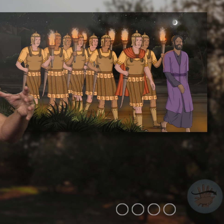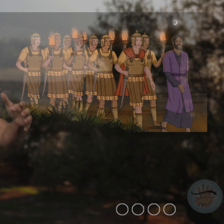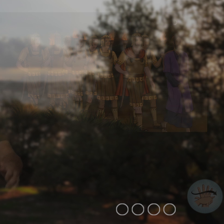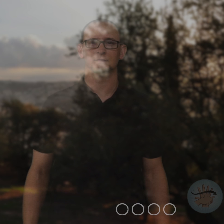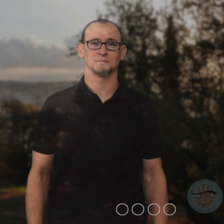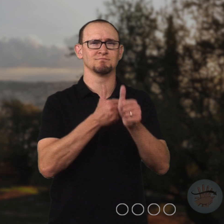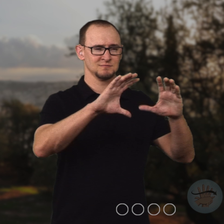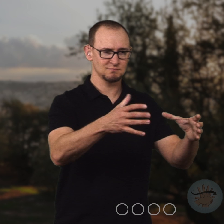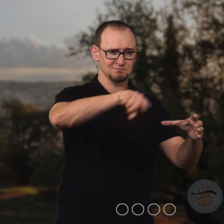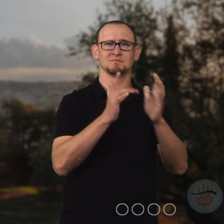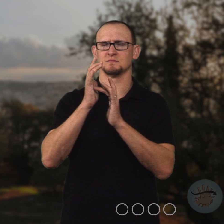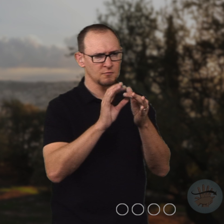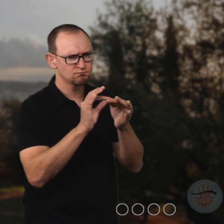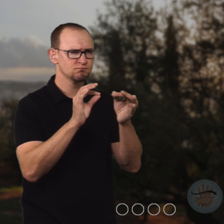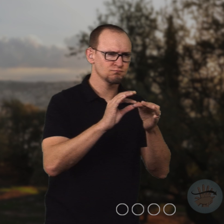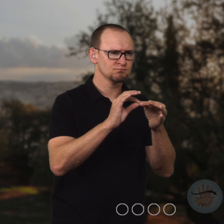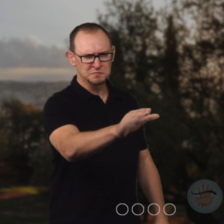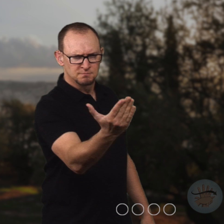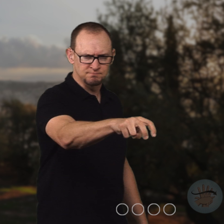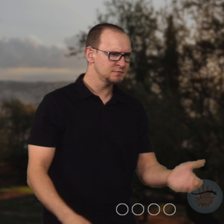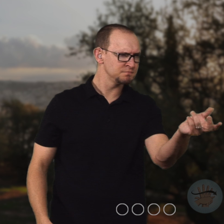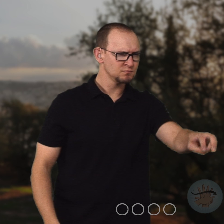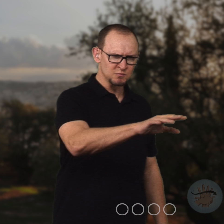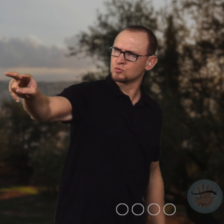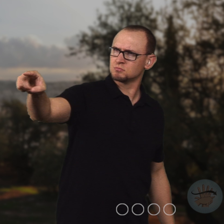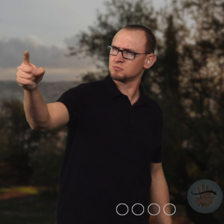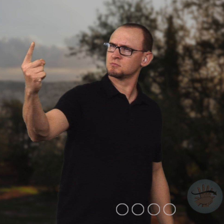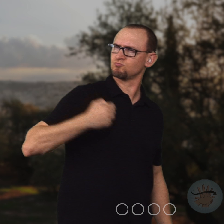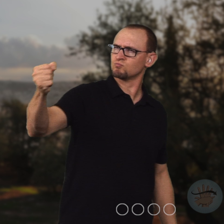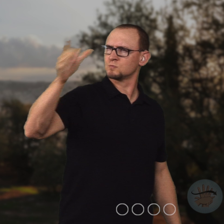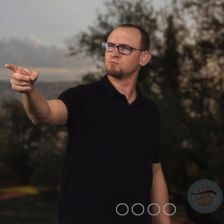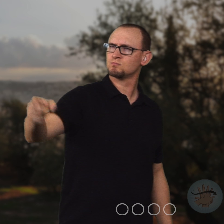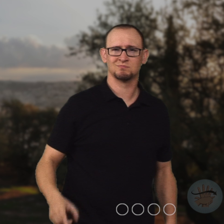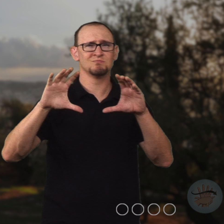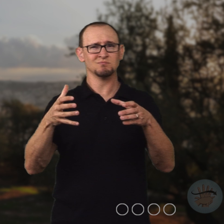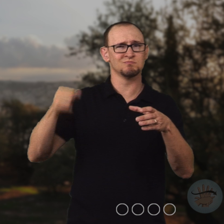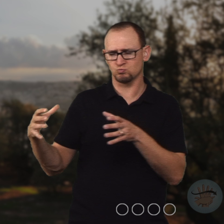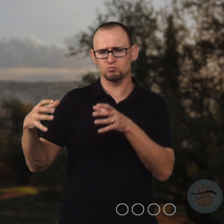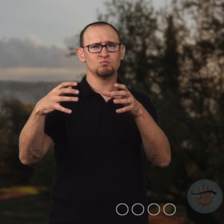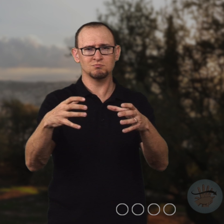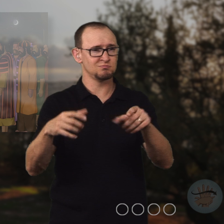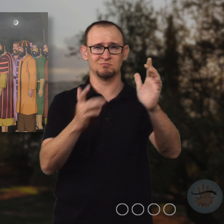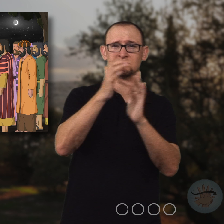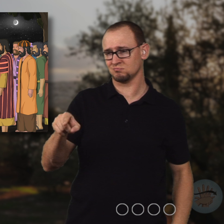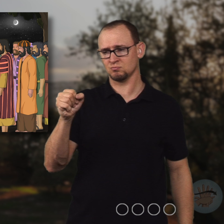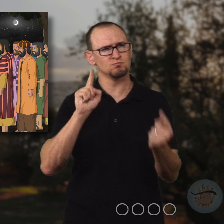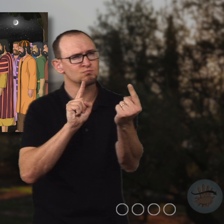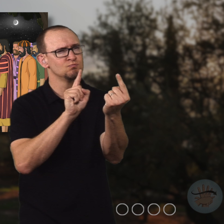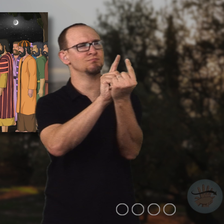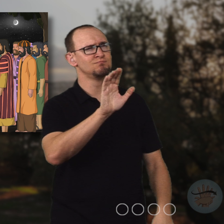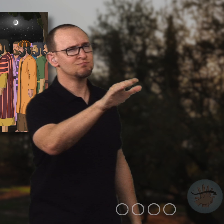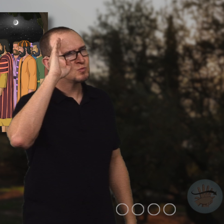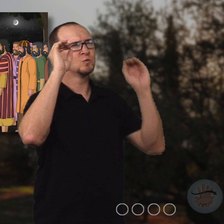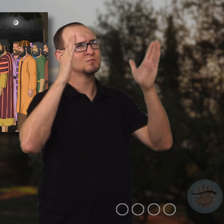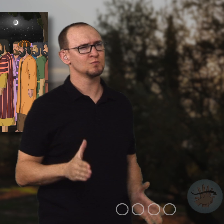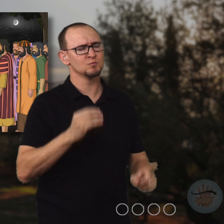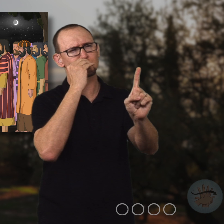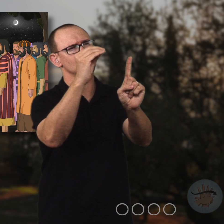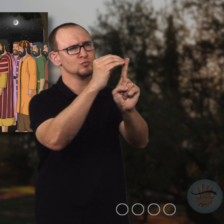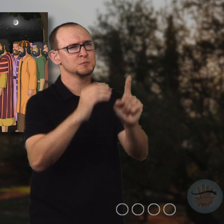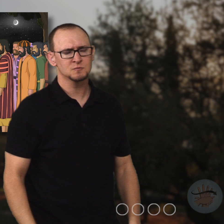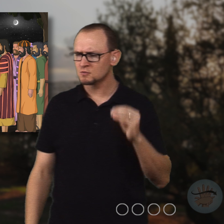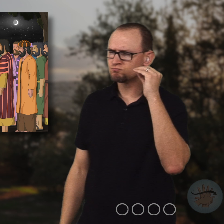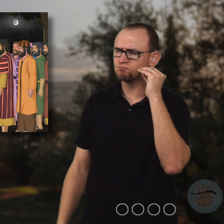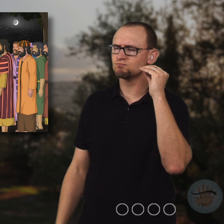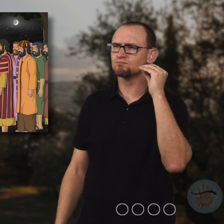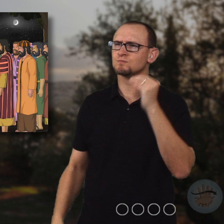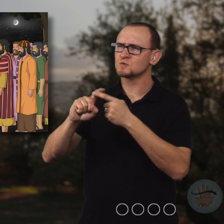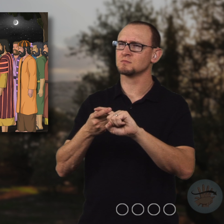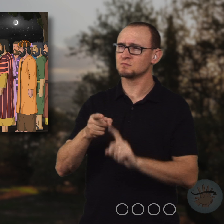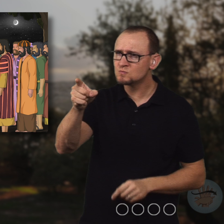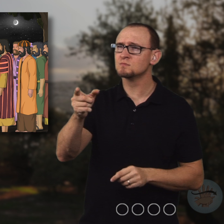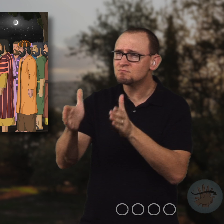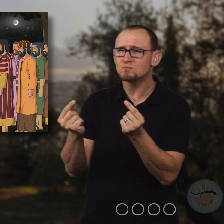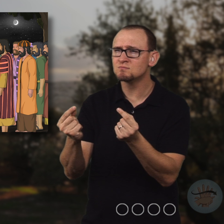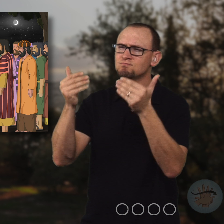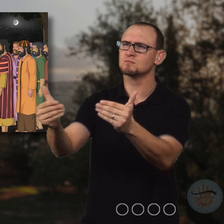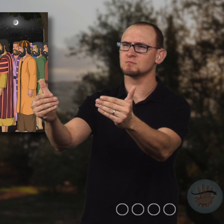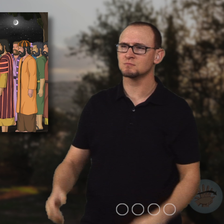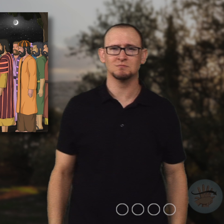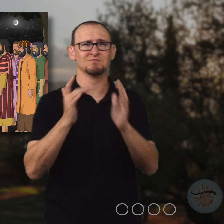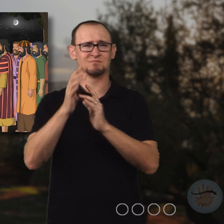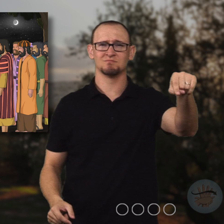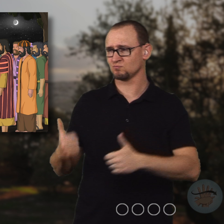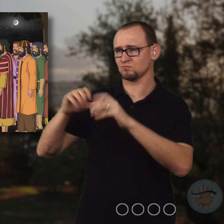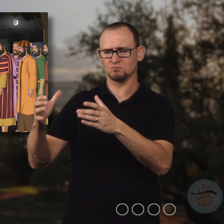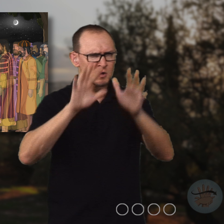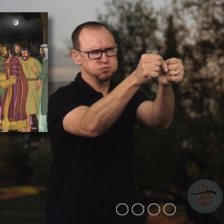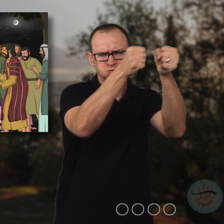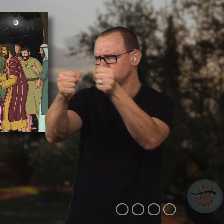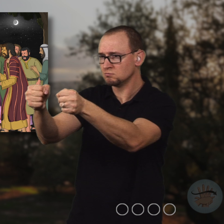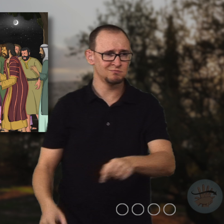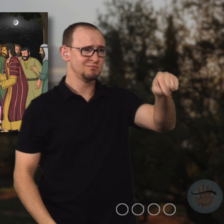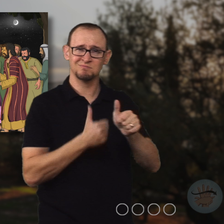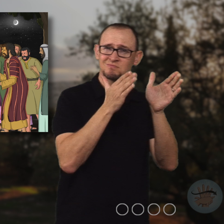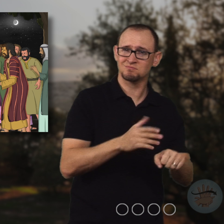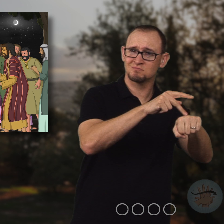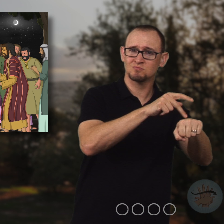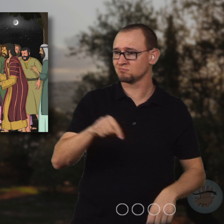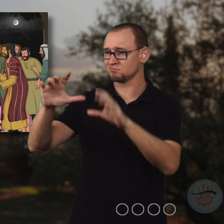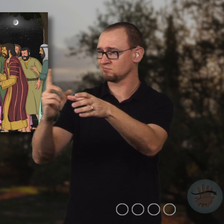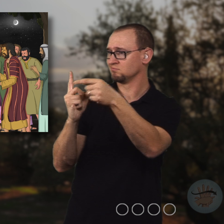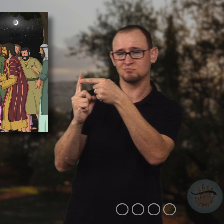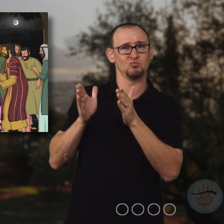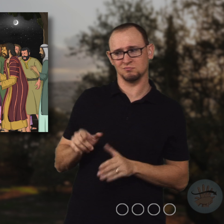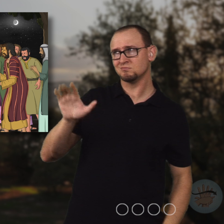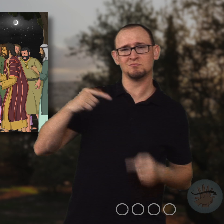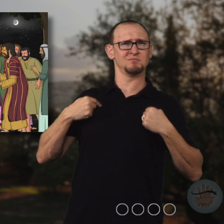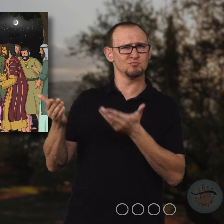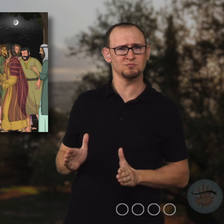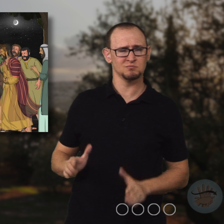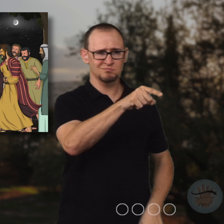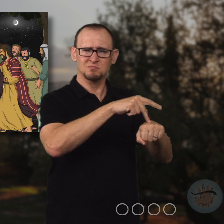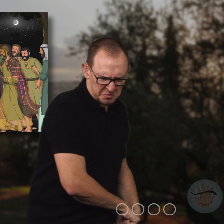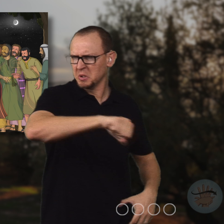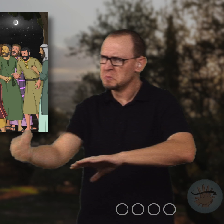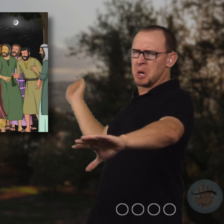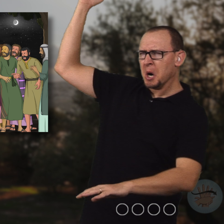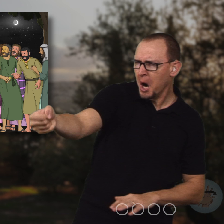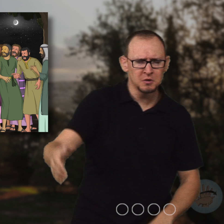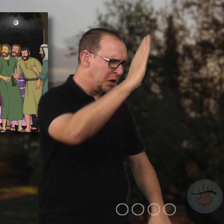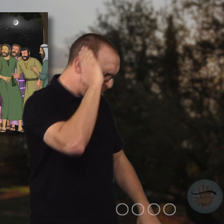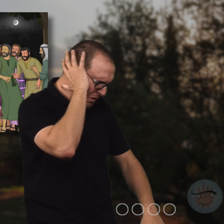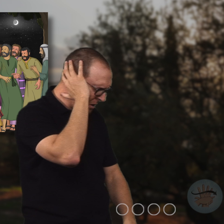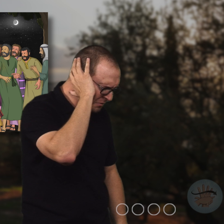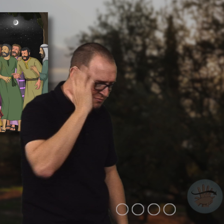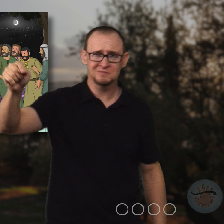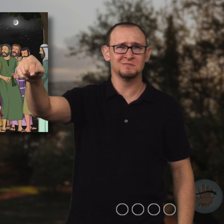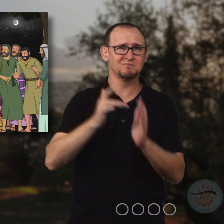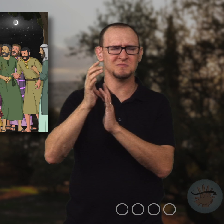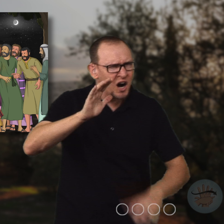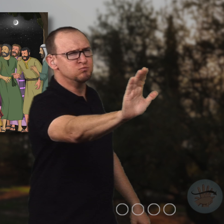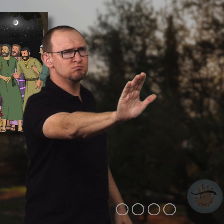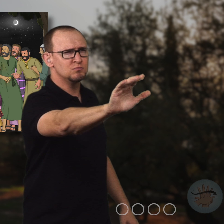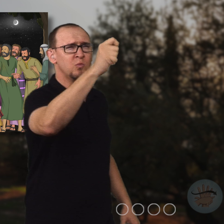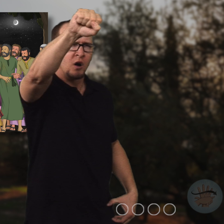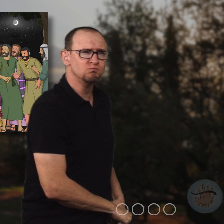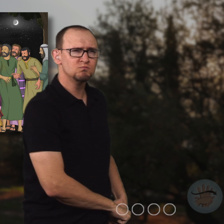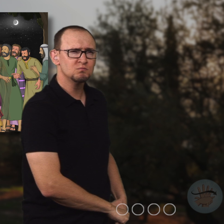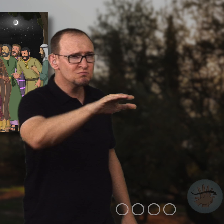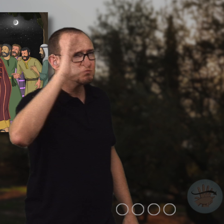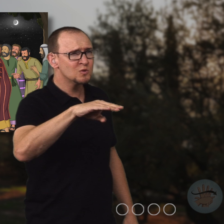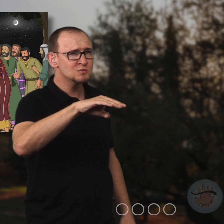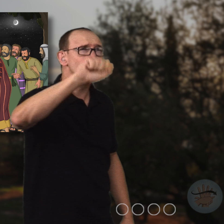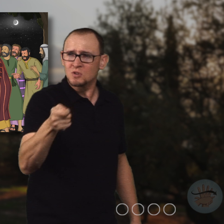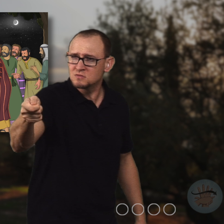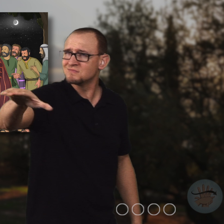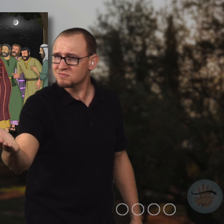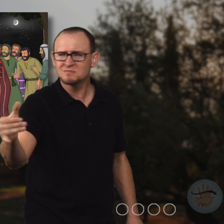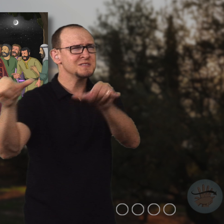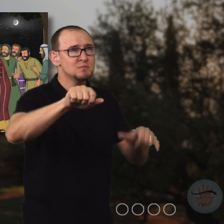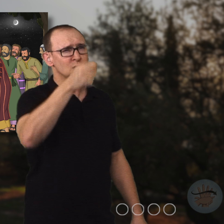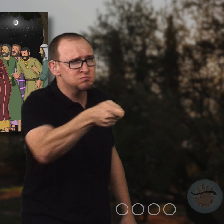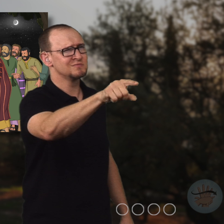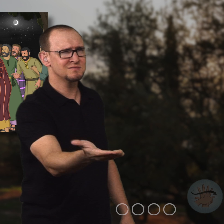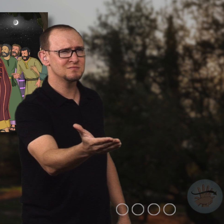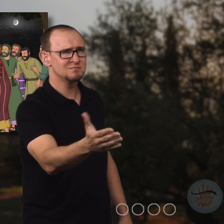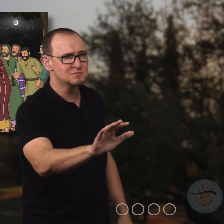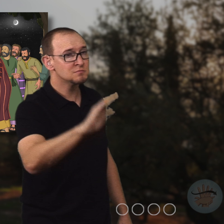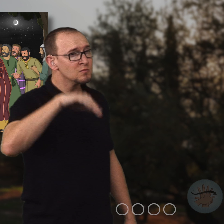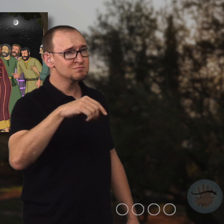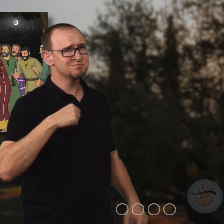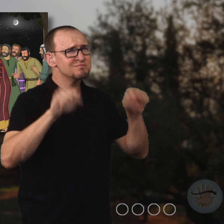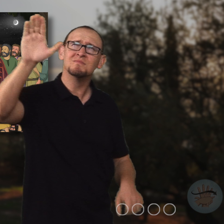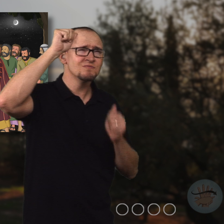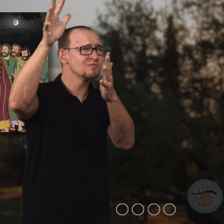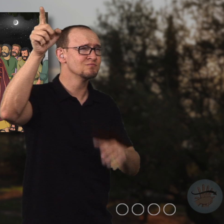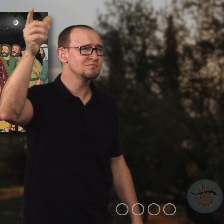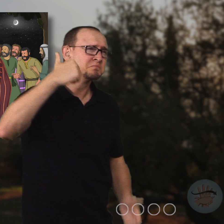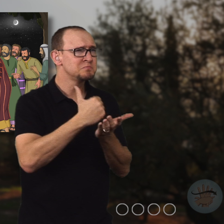But Jesus answered, “No more of this!”